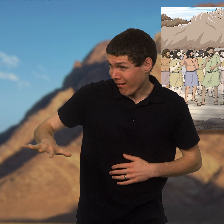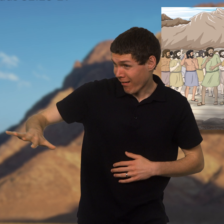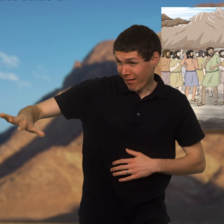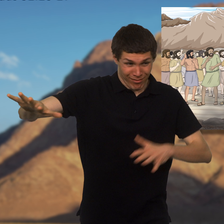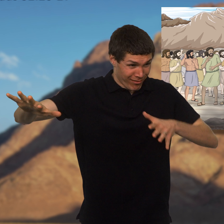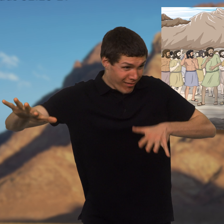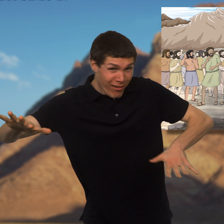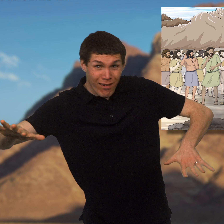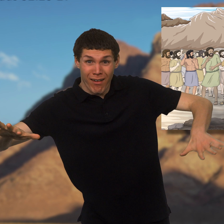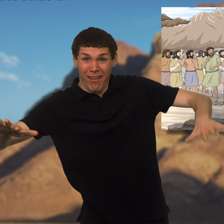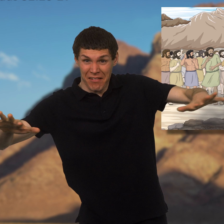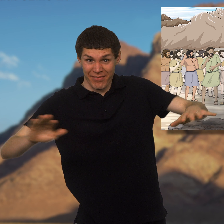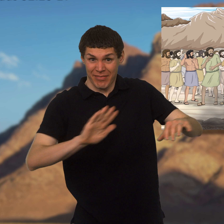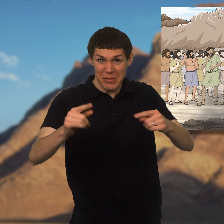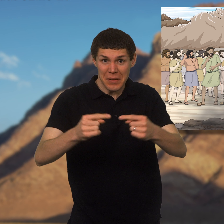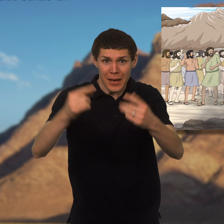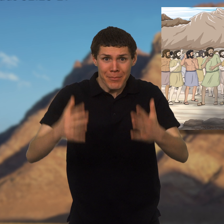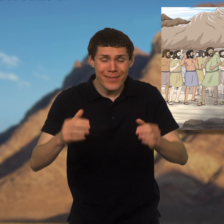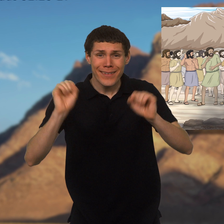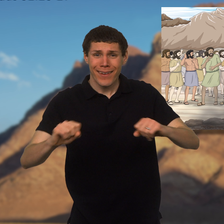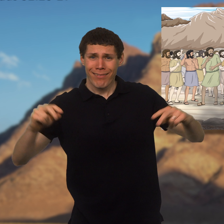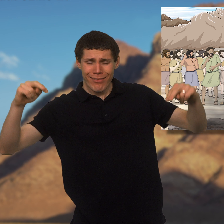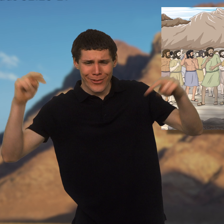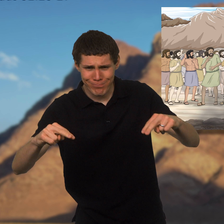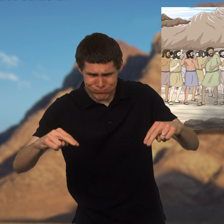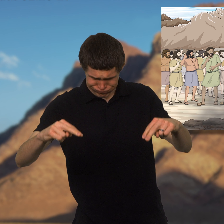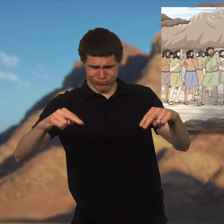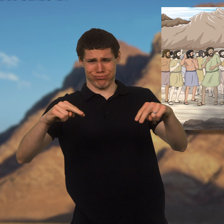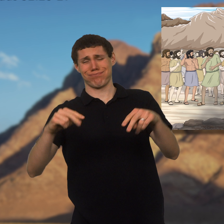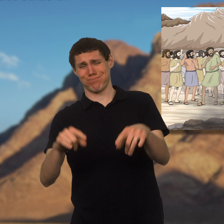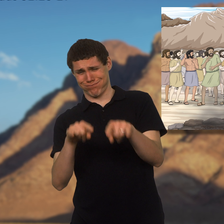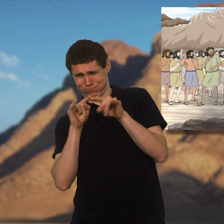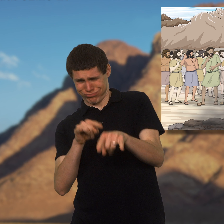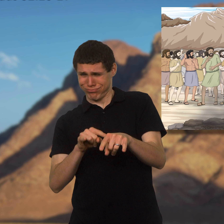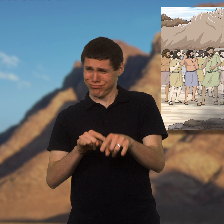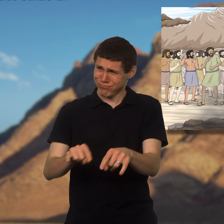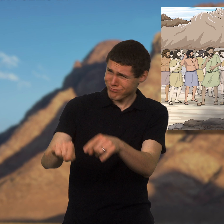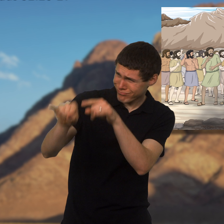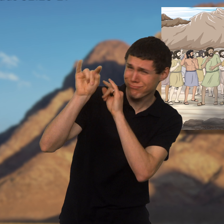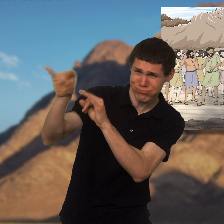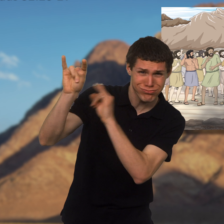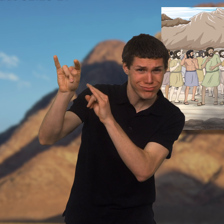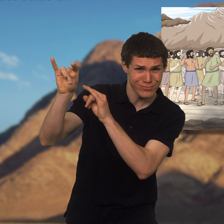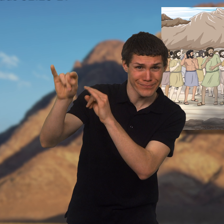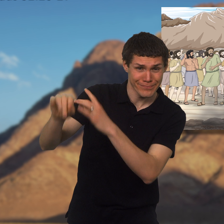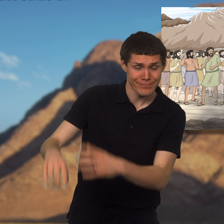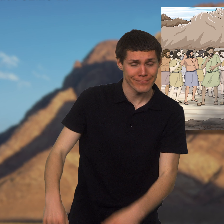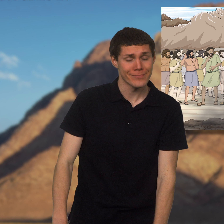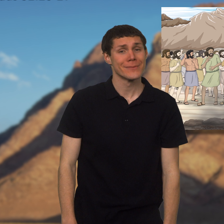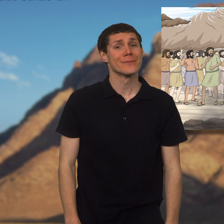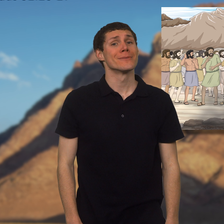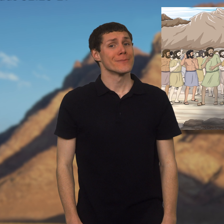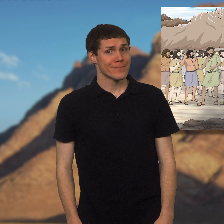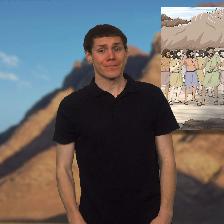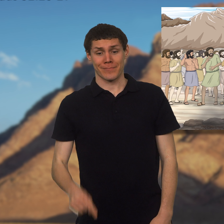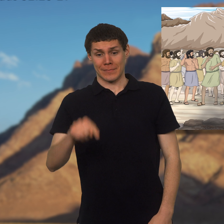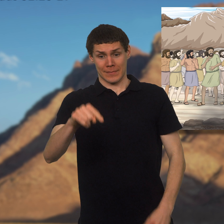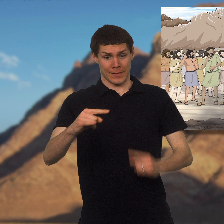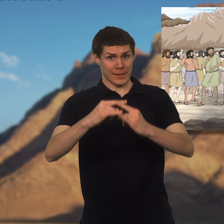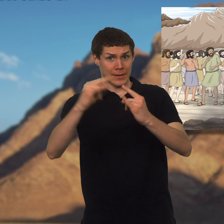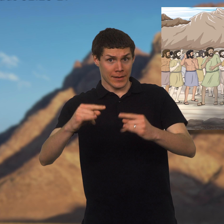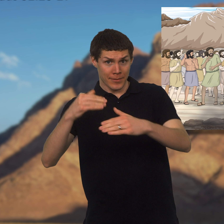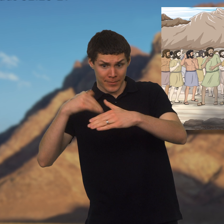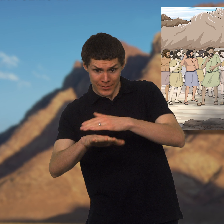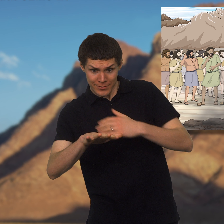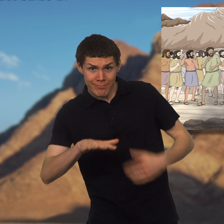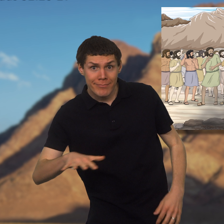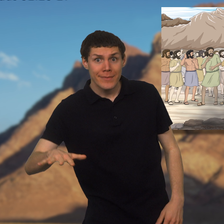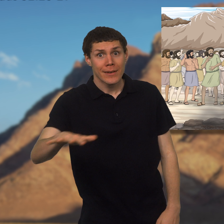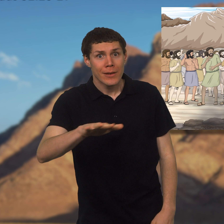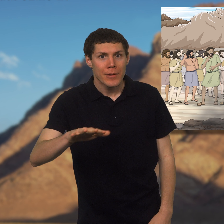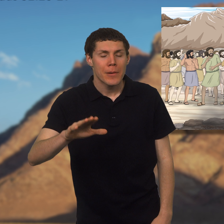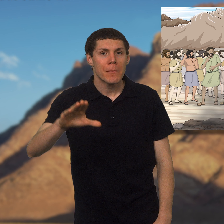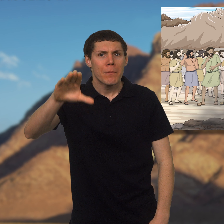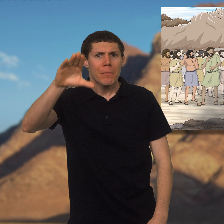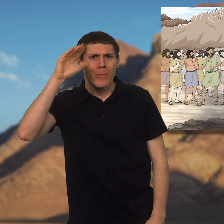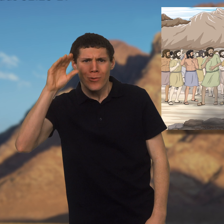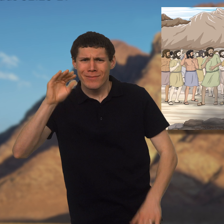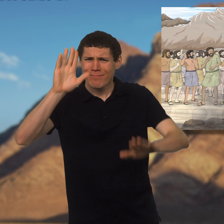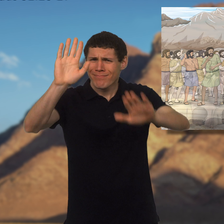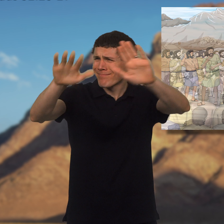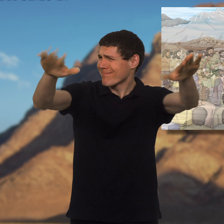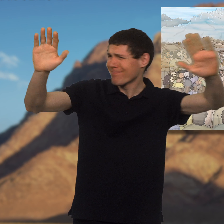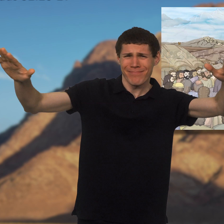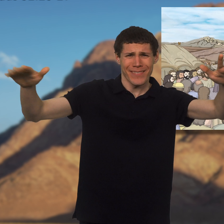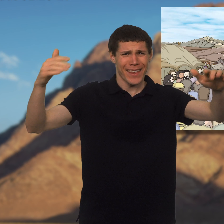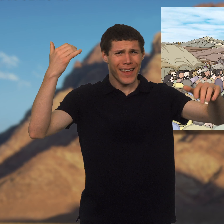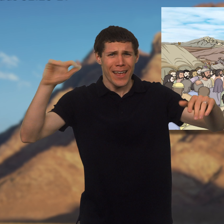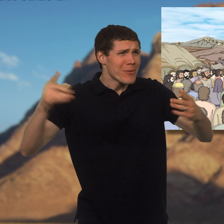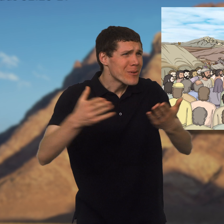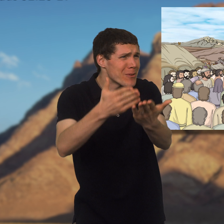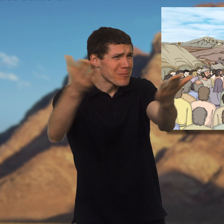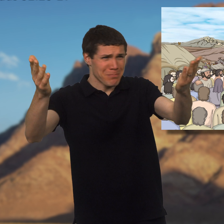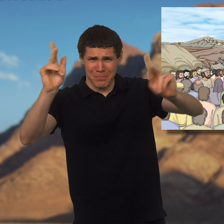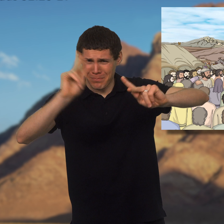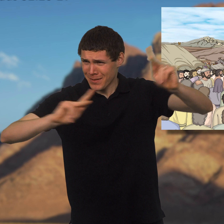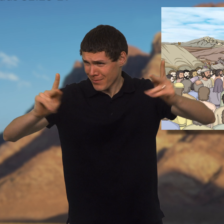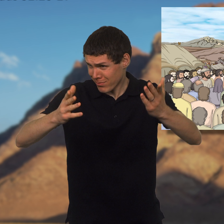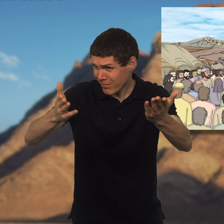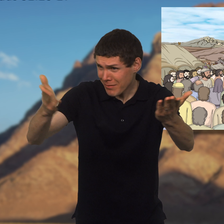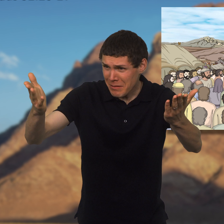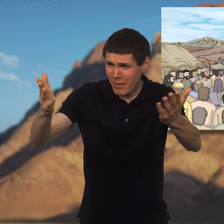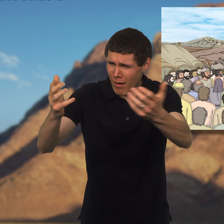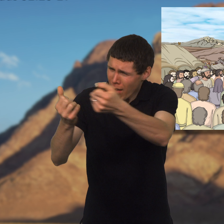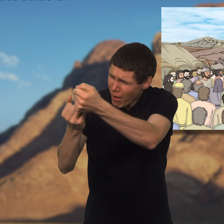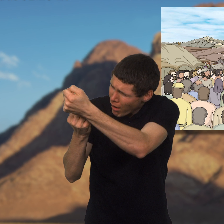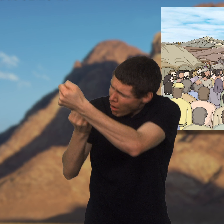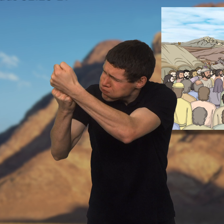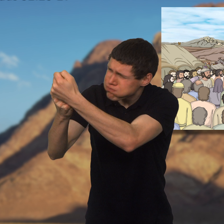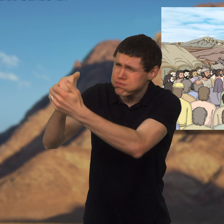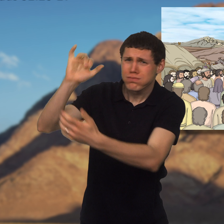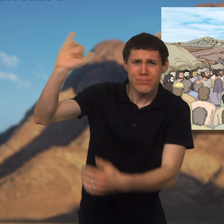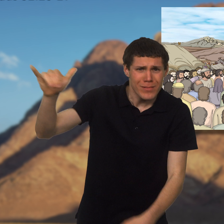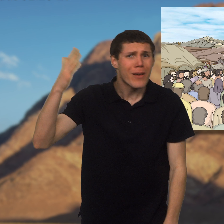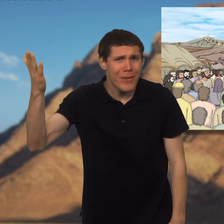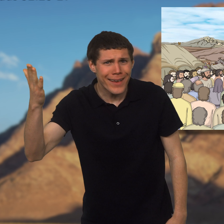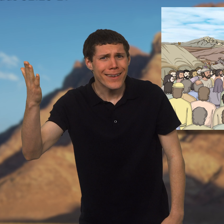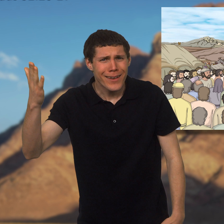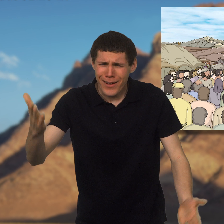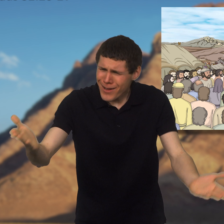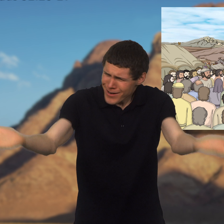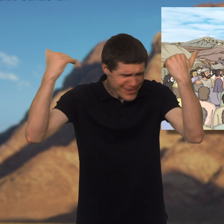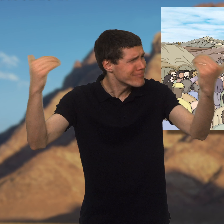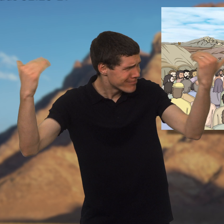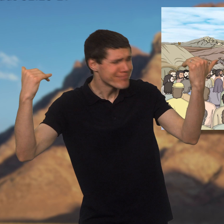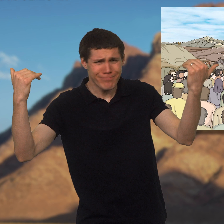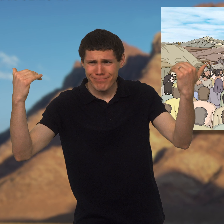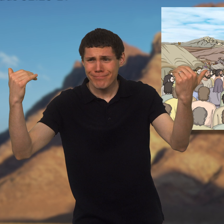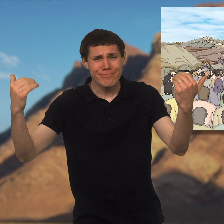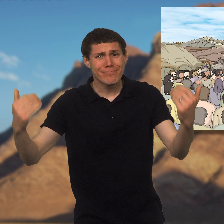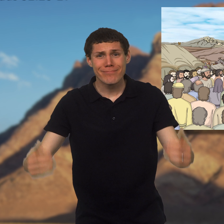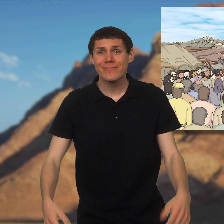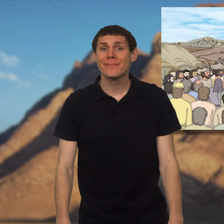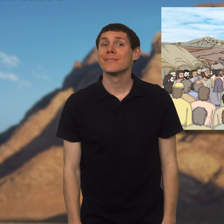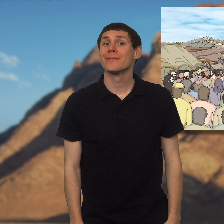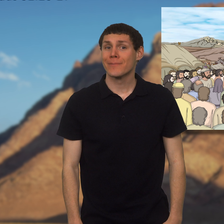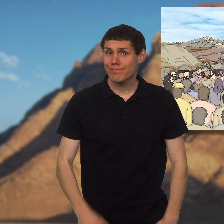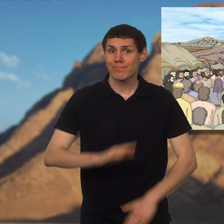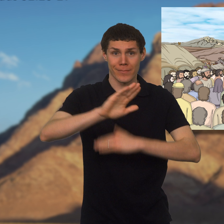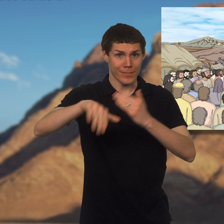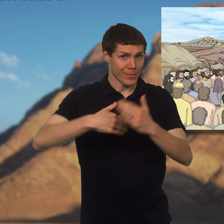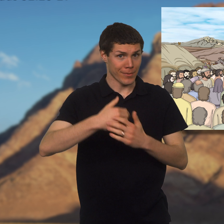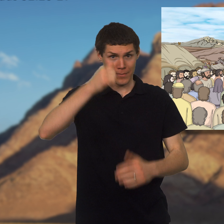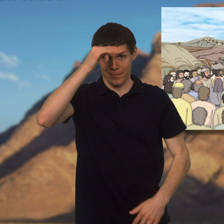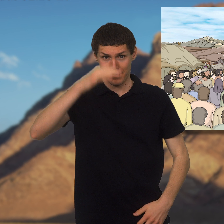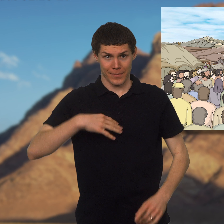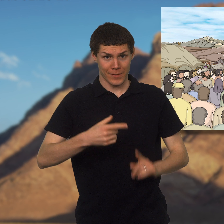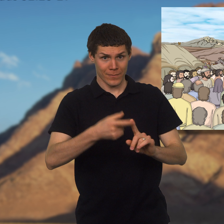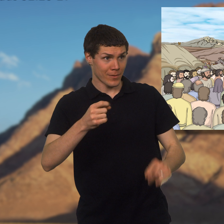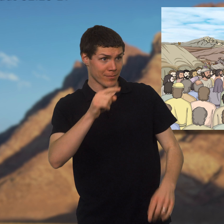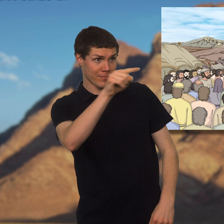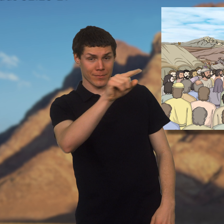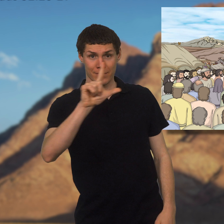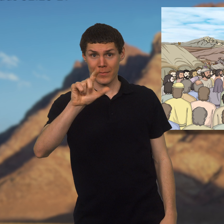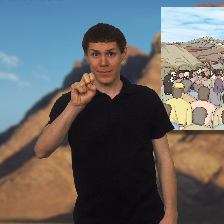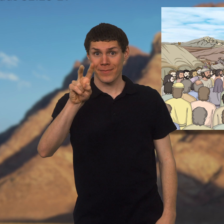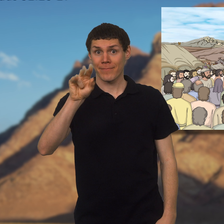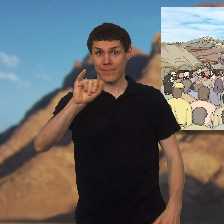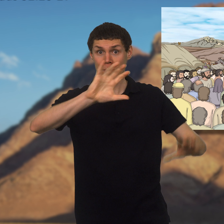So Moses stood at the entrance to the camp and said, “Whoever is for the LORD, come to me.”